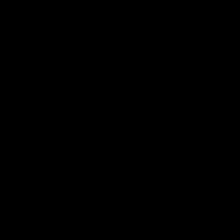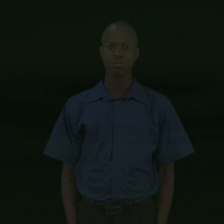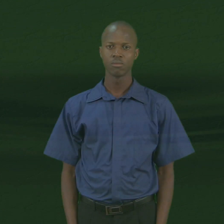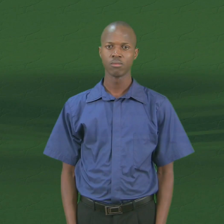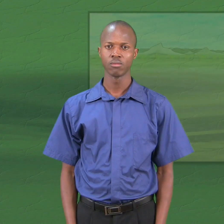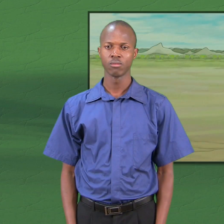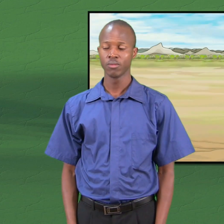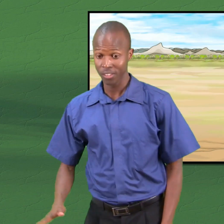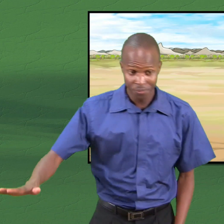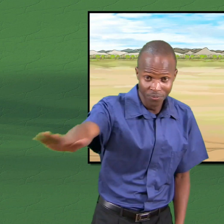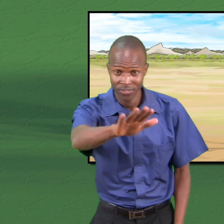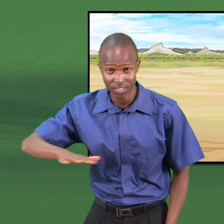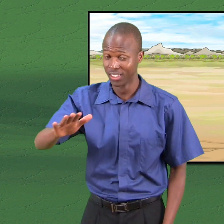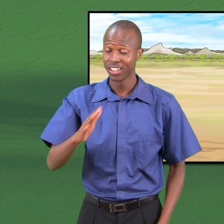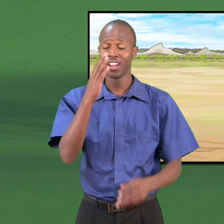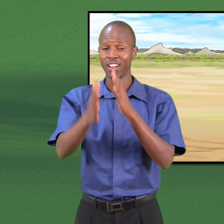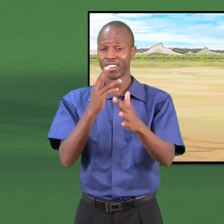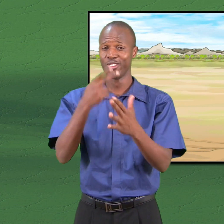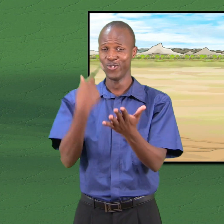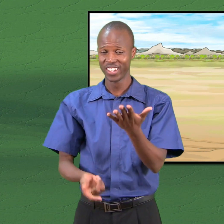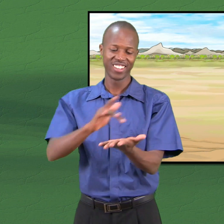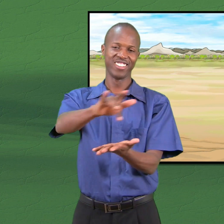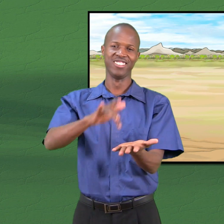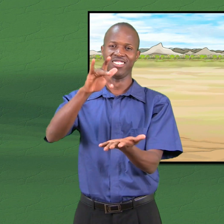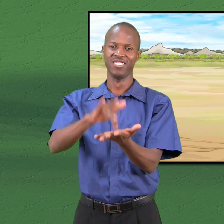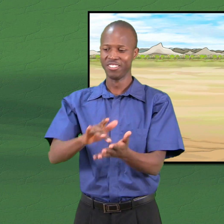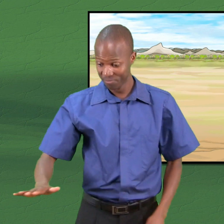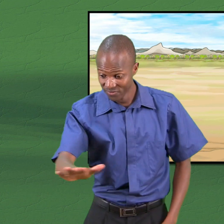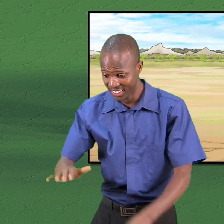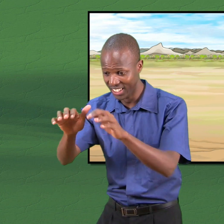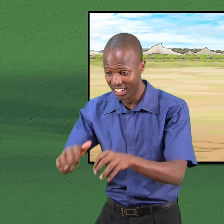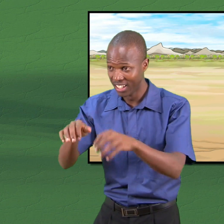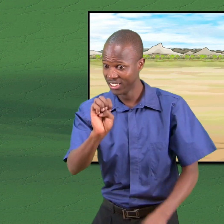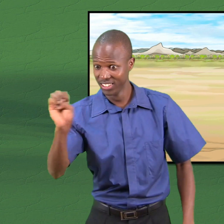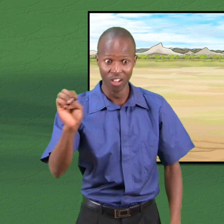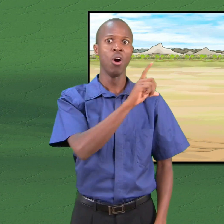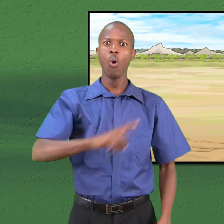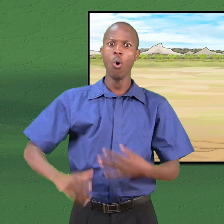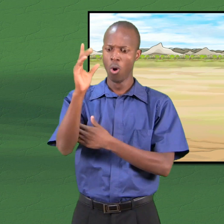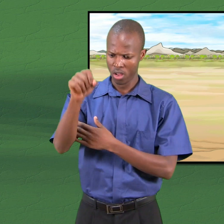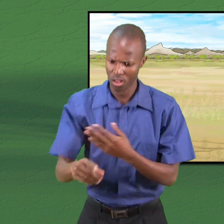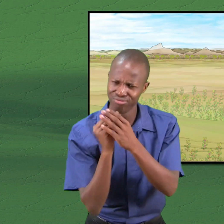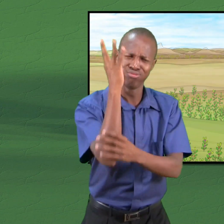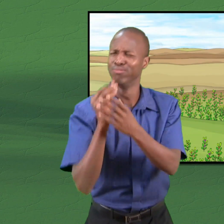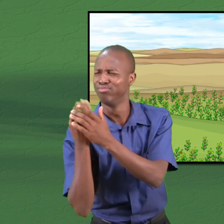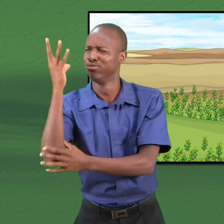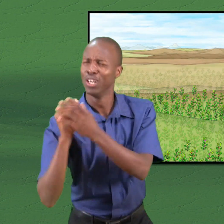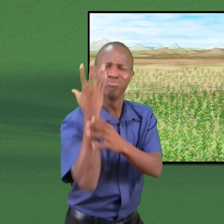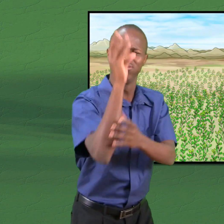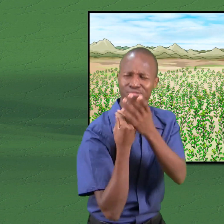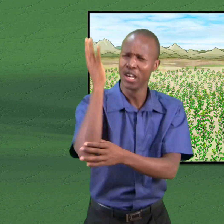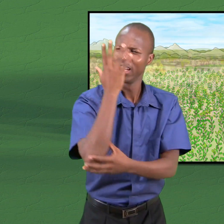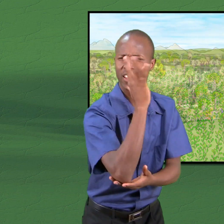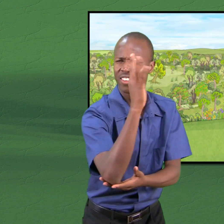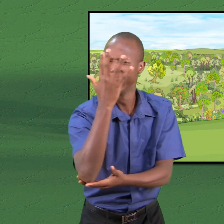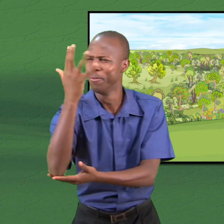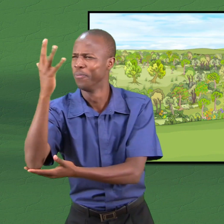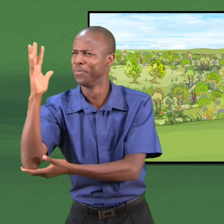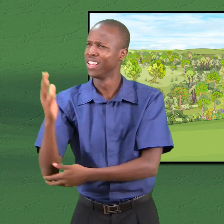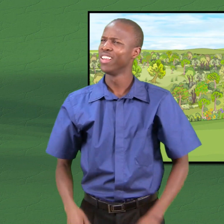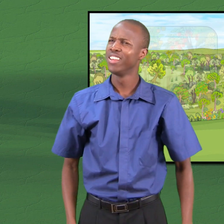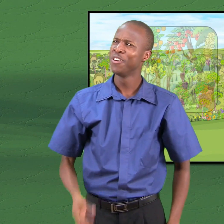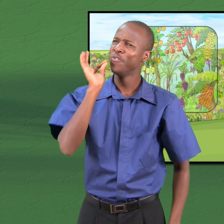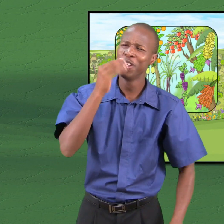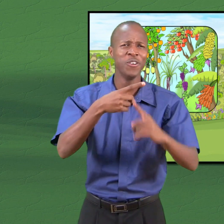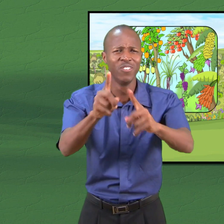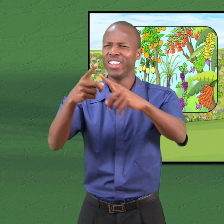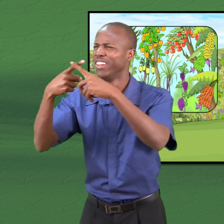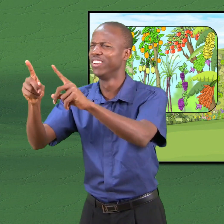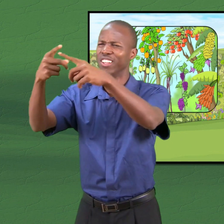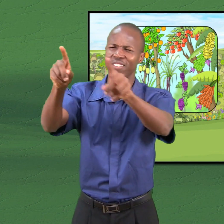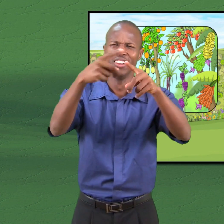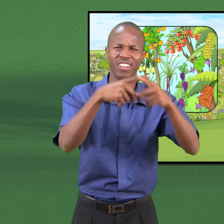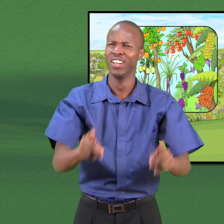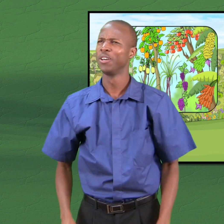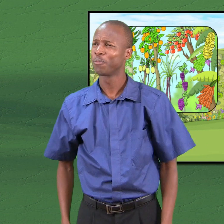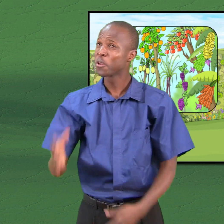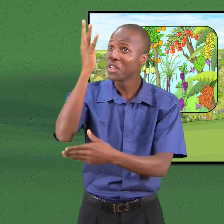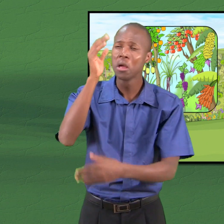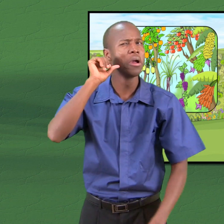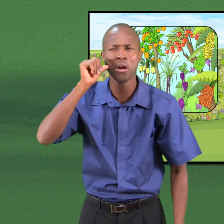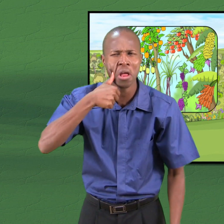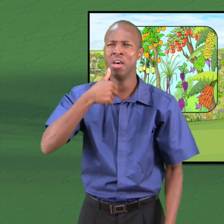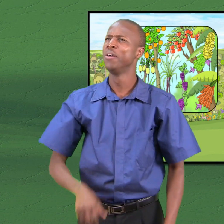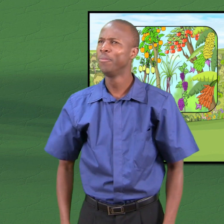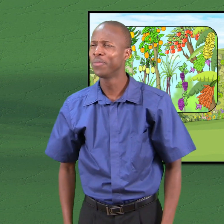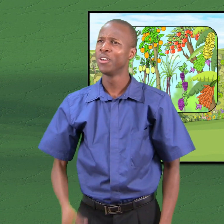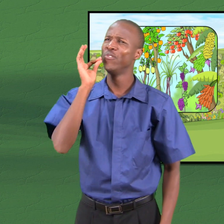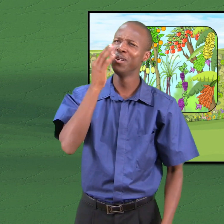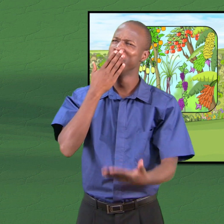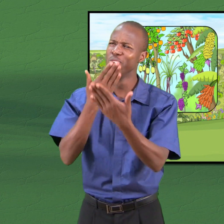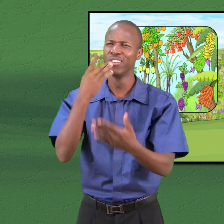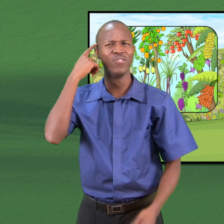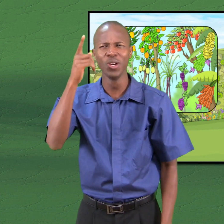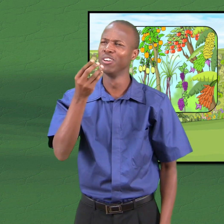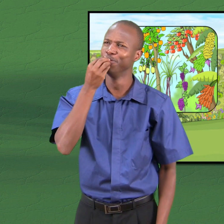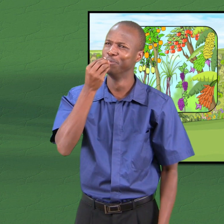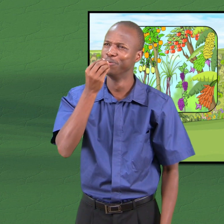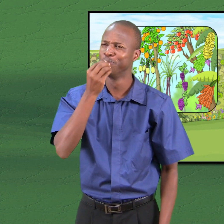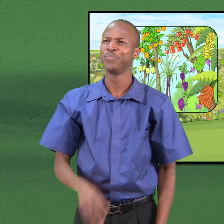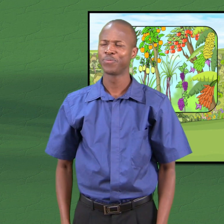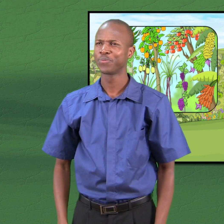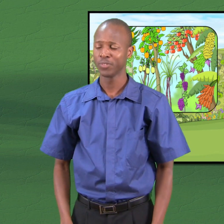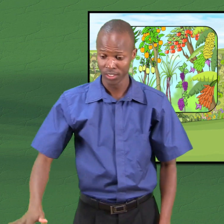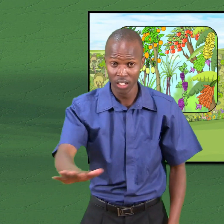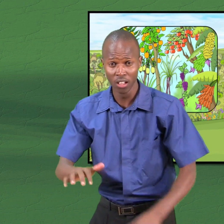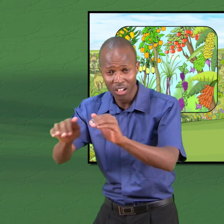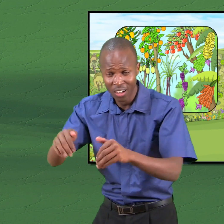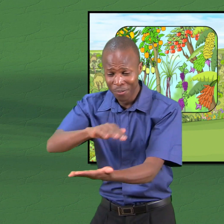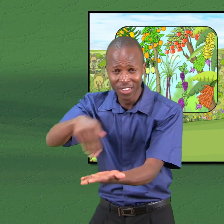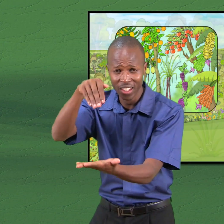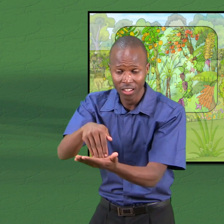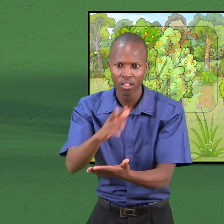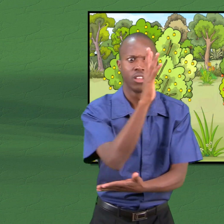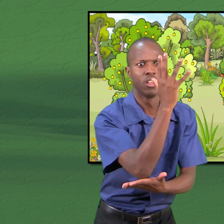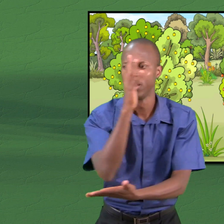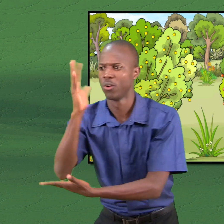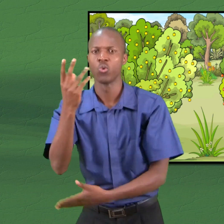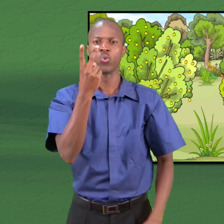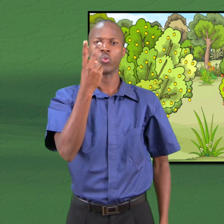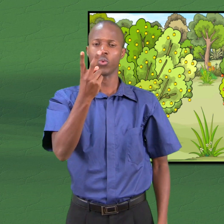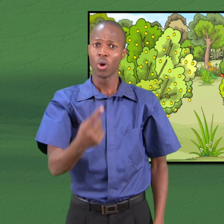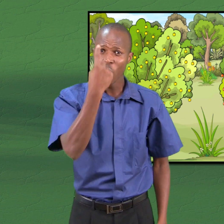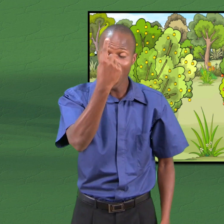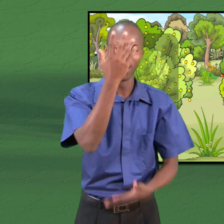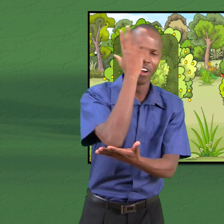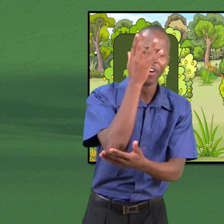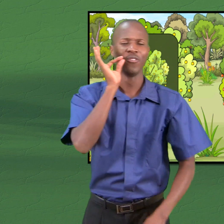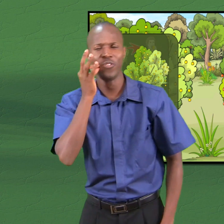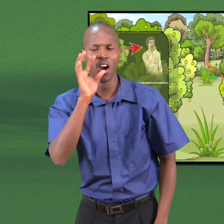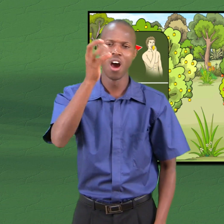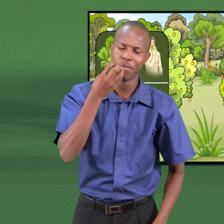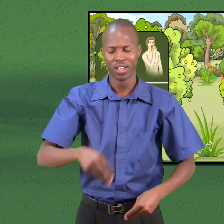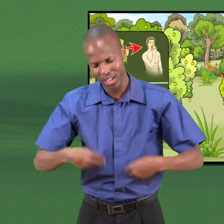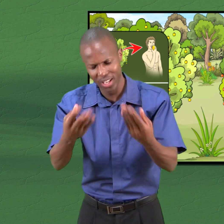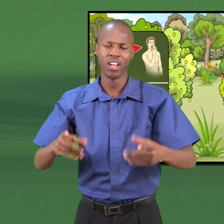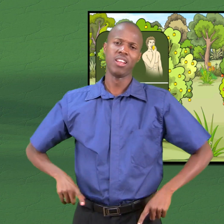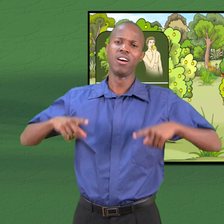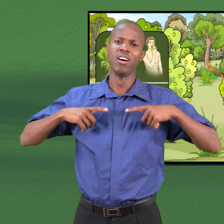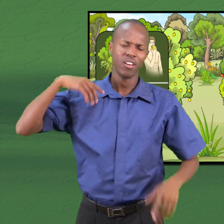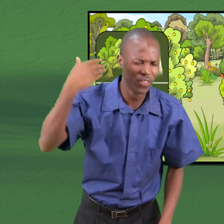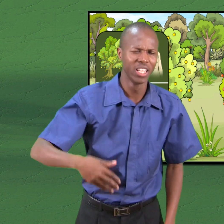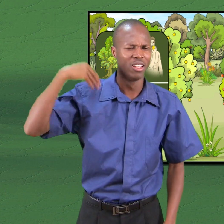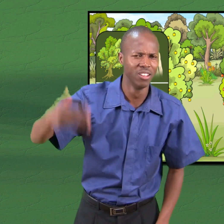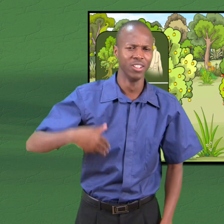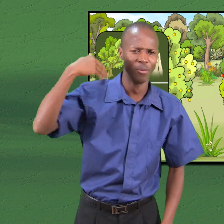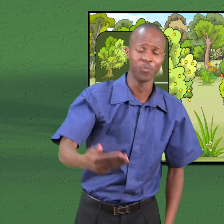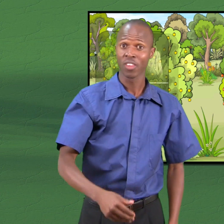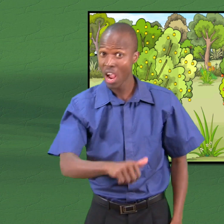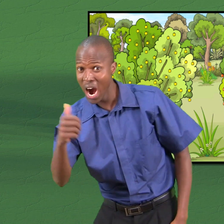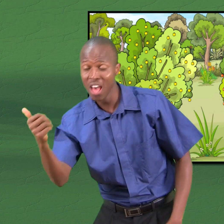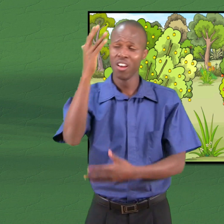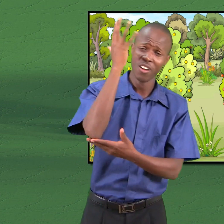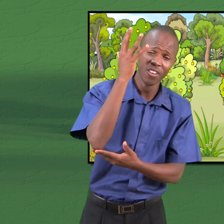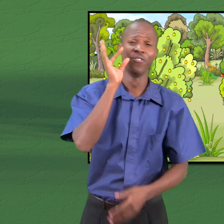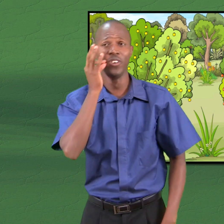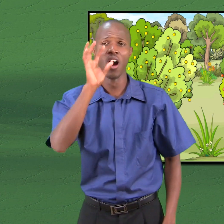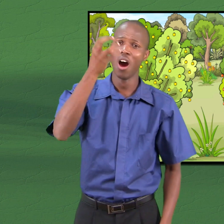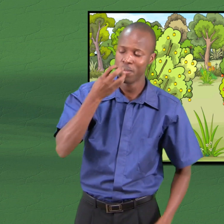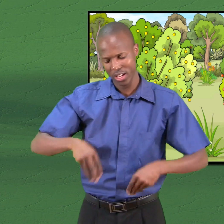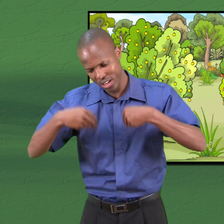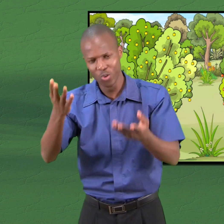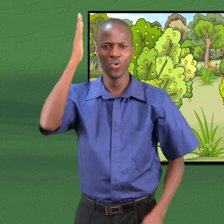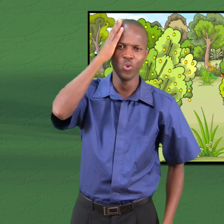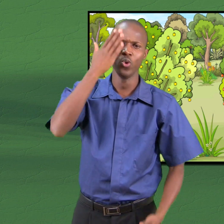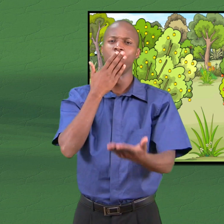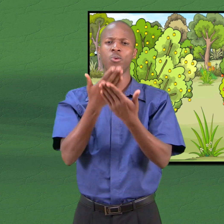Then the LORD God formed man from the dust of the ground and breathed the breath of life into his nostrils, and the man became a living being. And the LORD God planted a garden in Eden, in the east, where He placed the man He had formed.